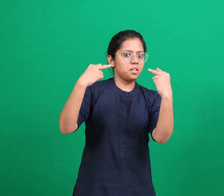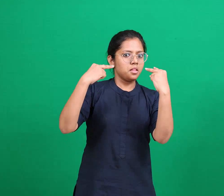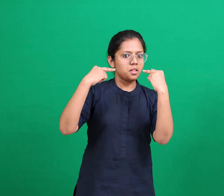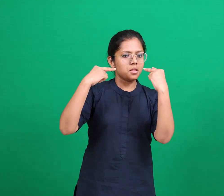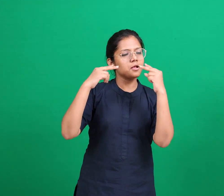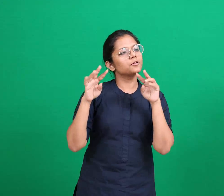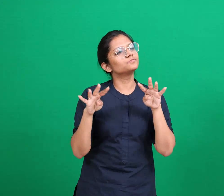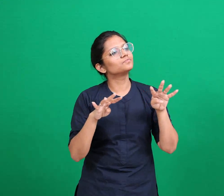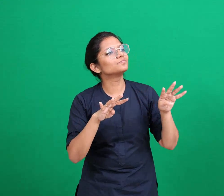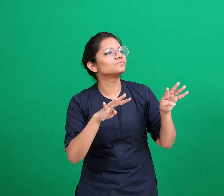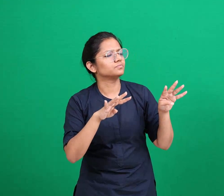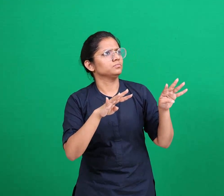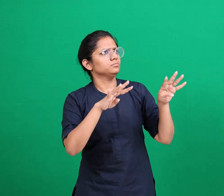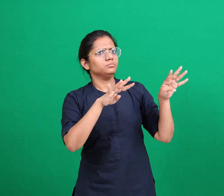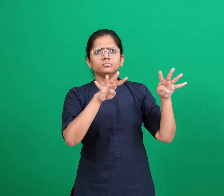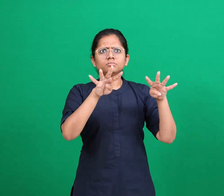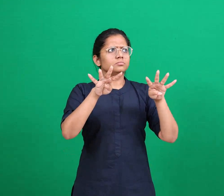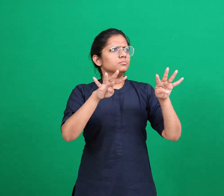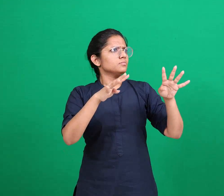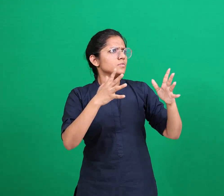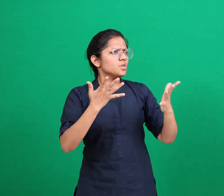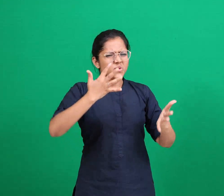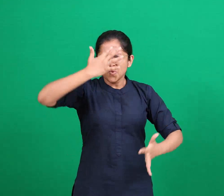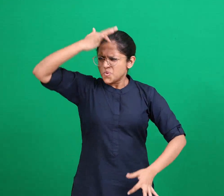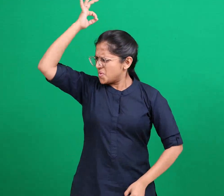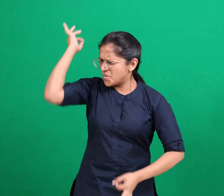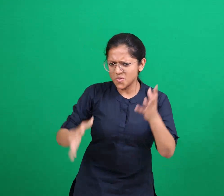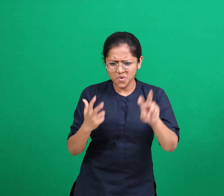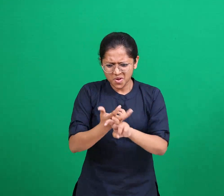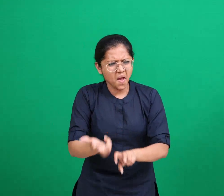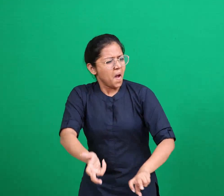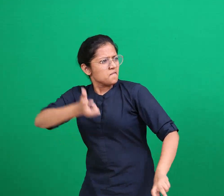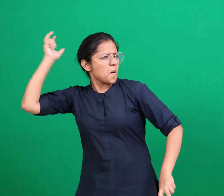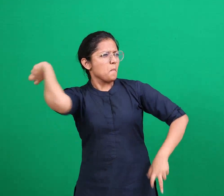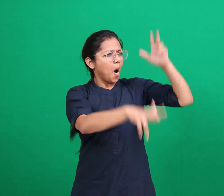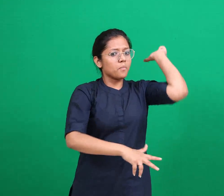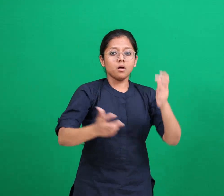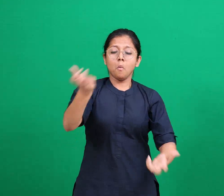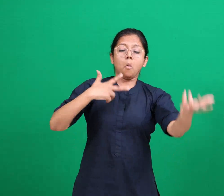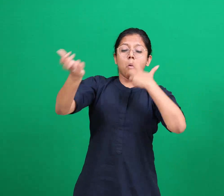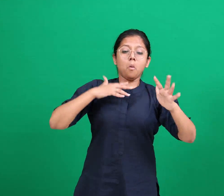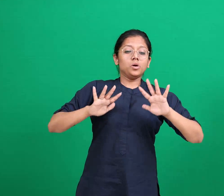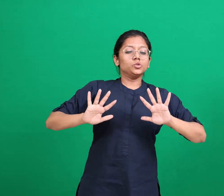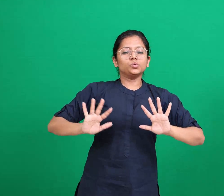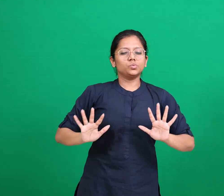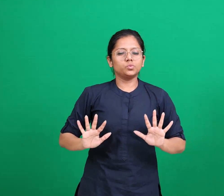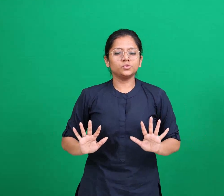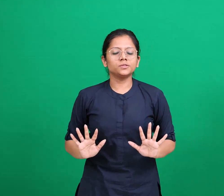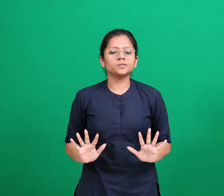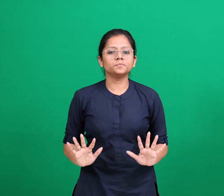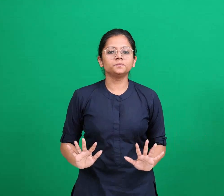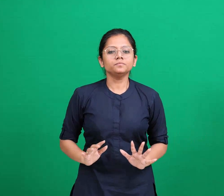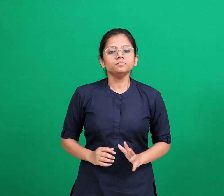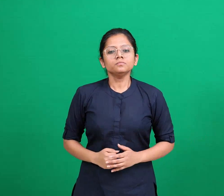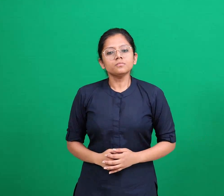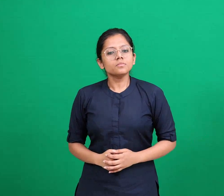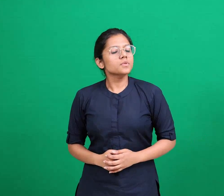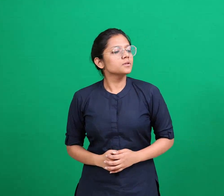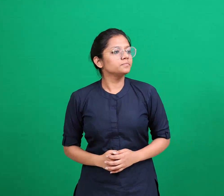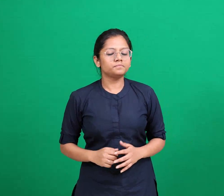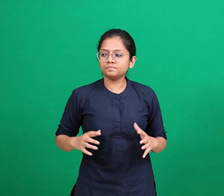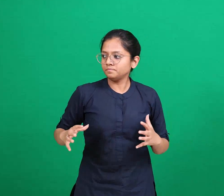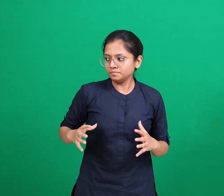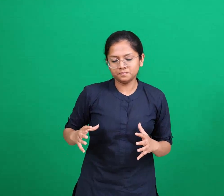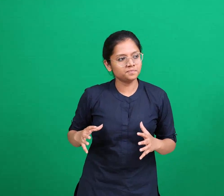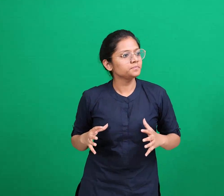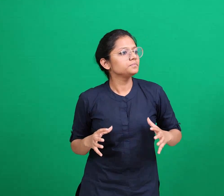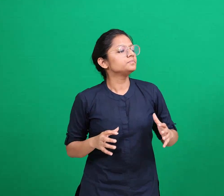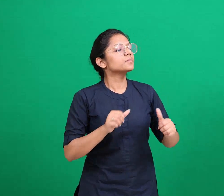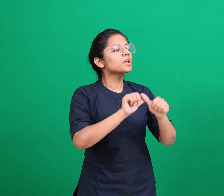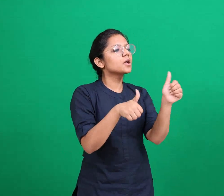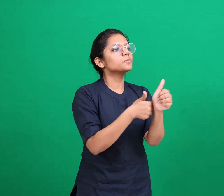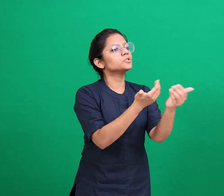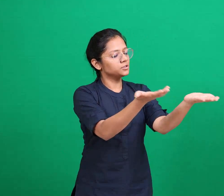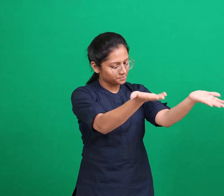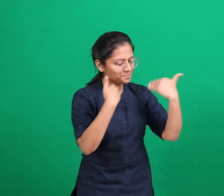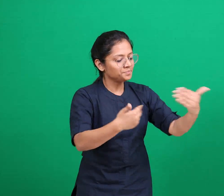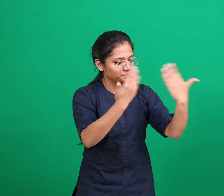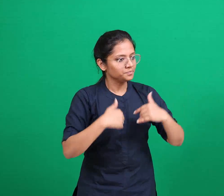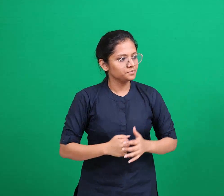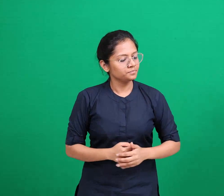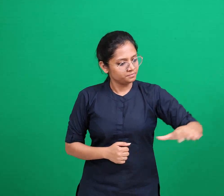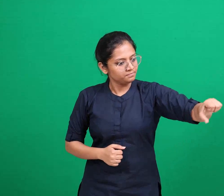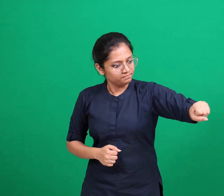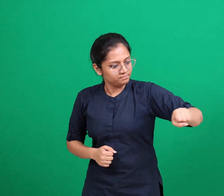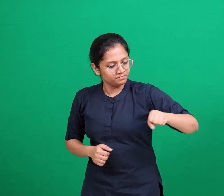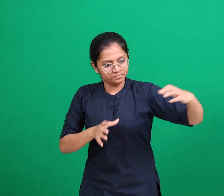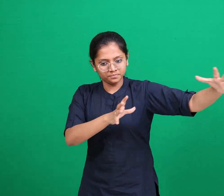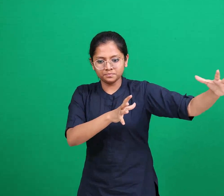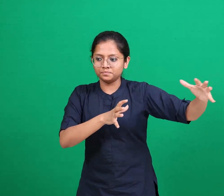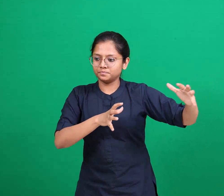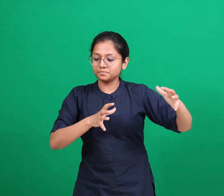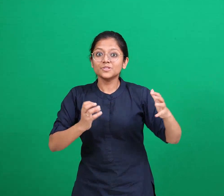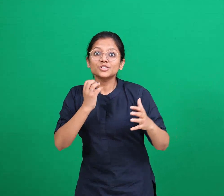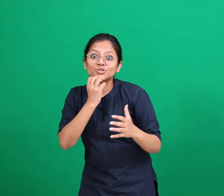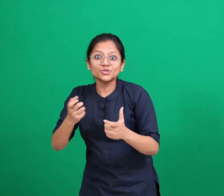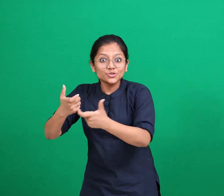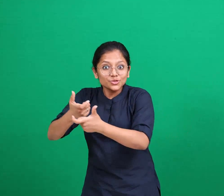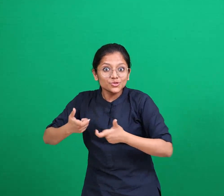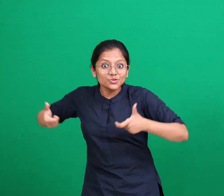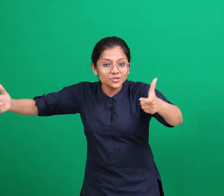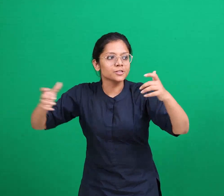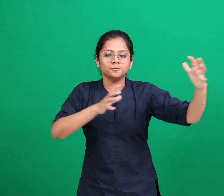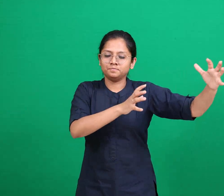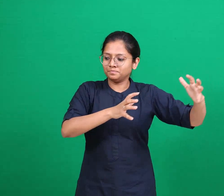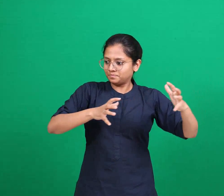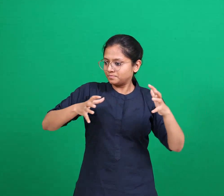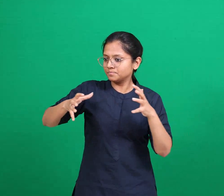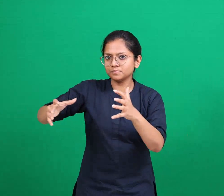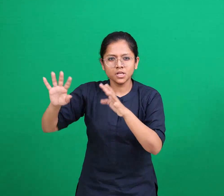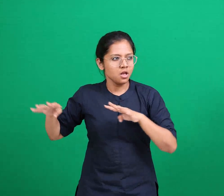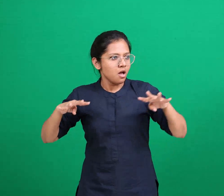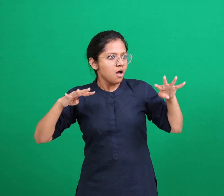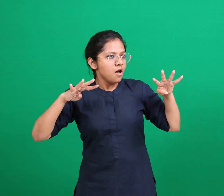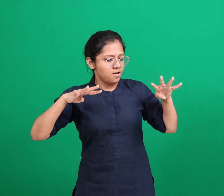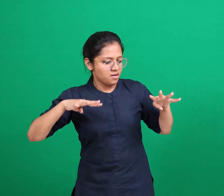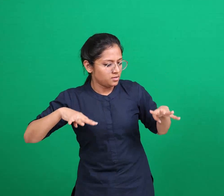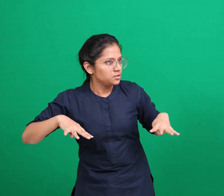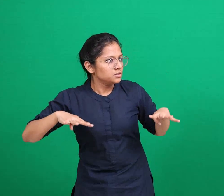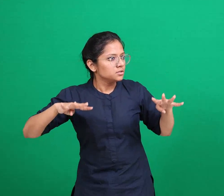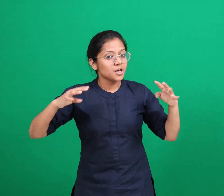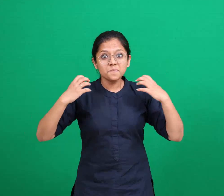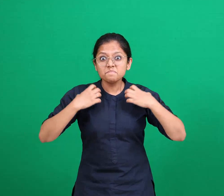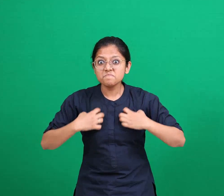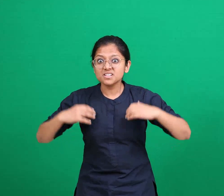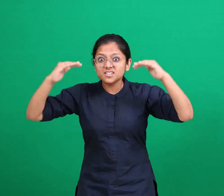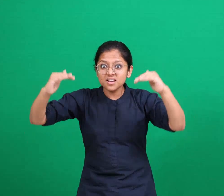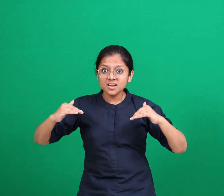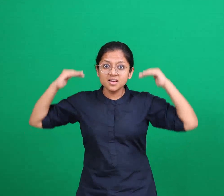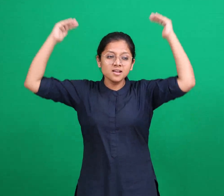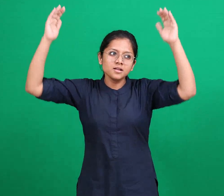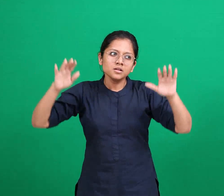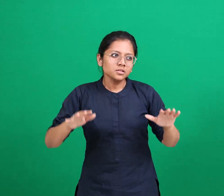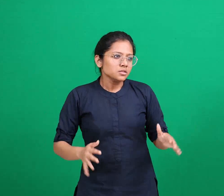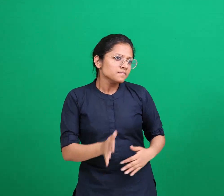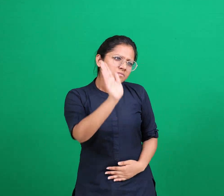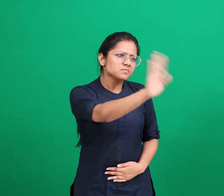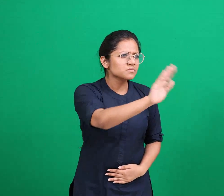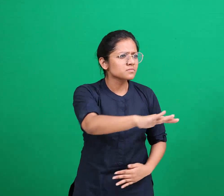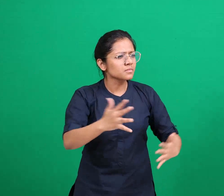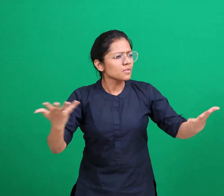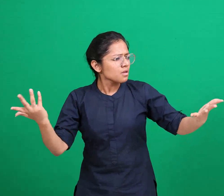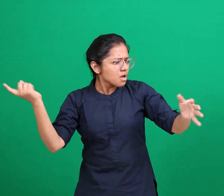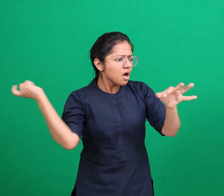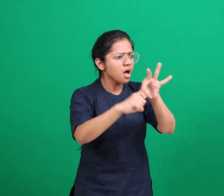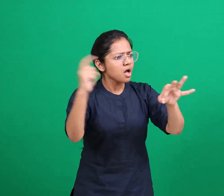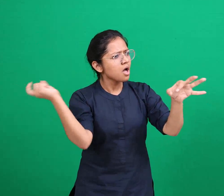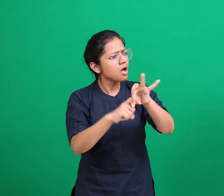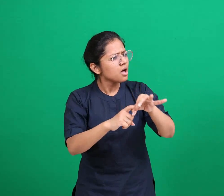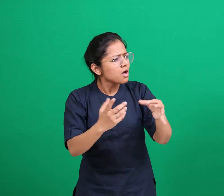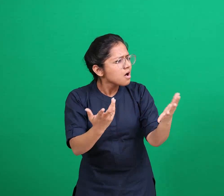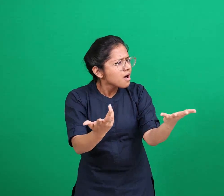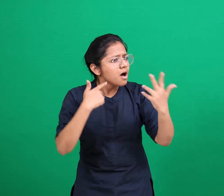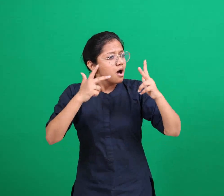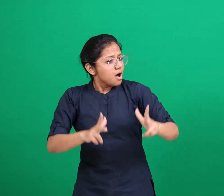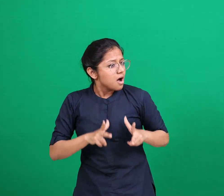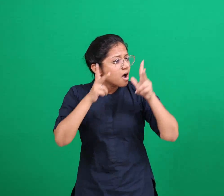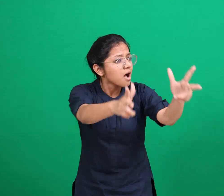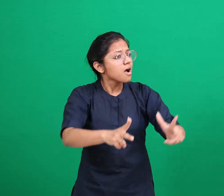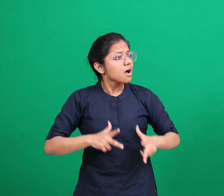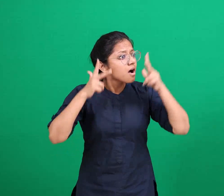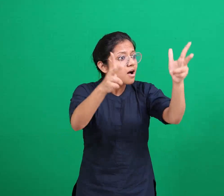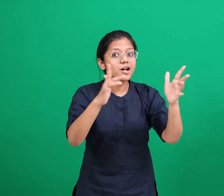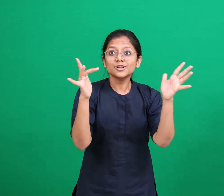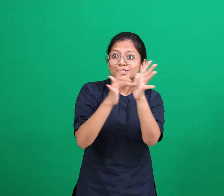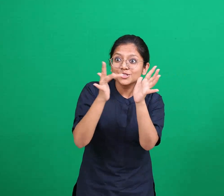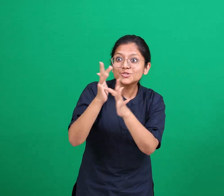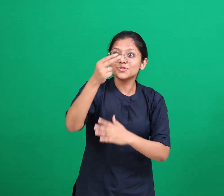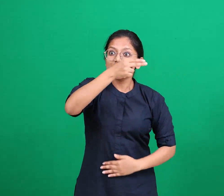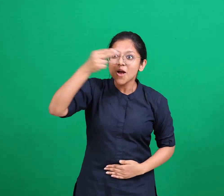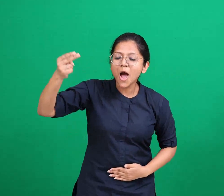They brought them in and made them stand before the Sanhedrin, where the high priest interrogated them.